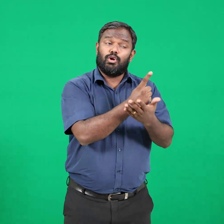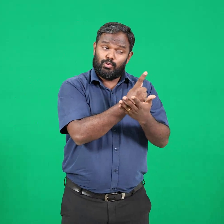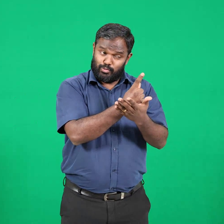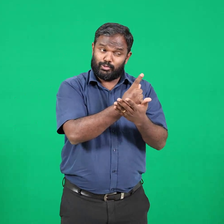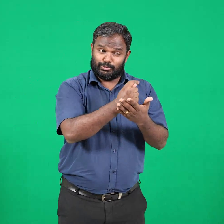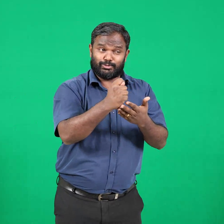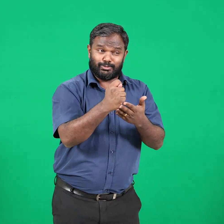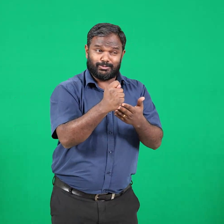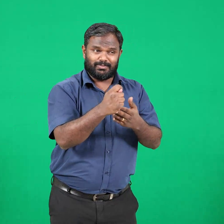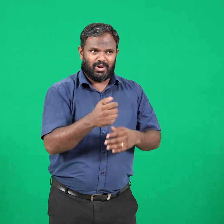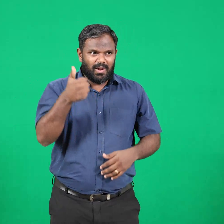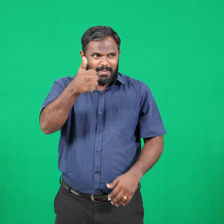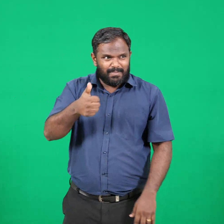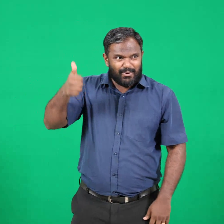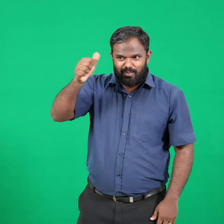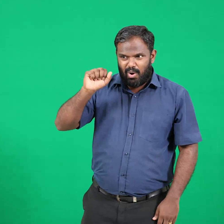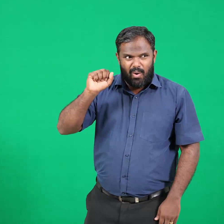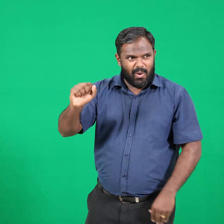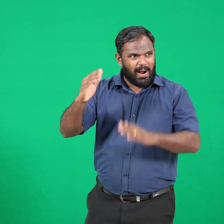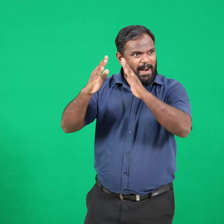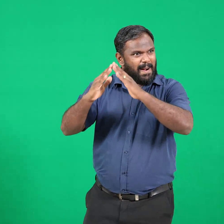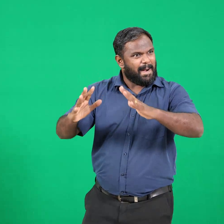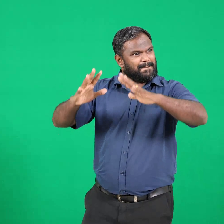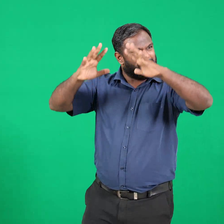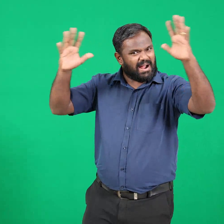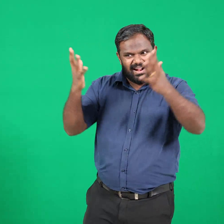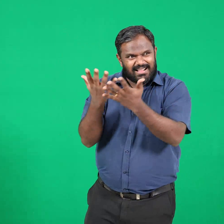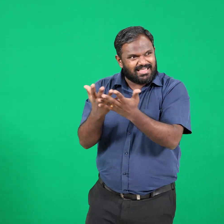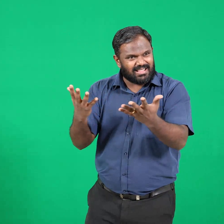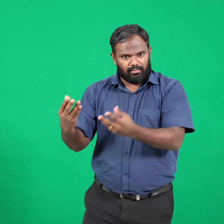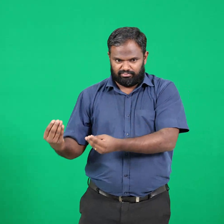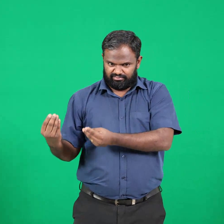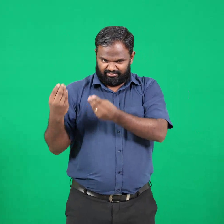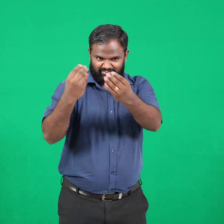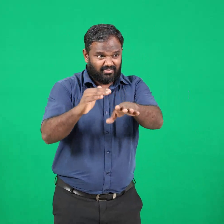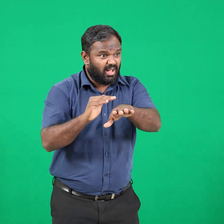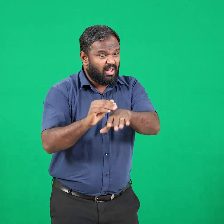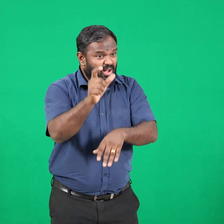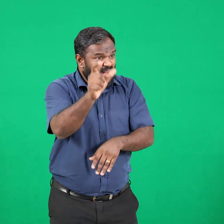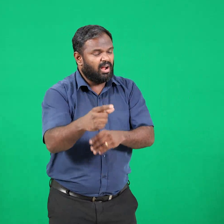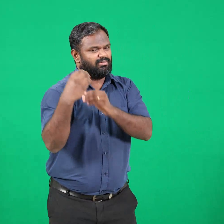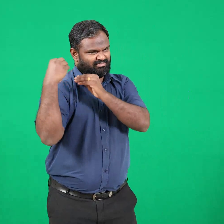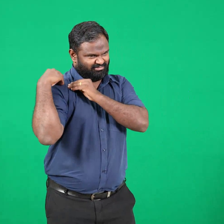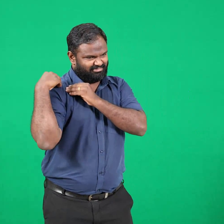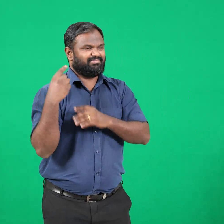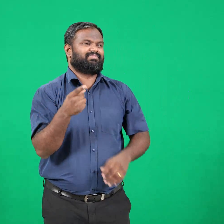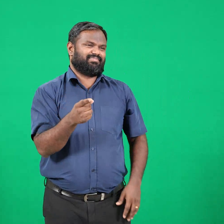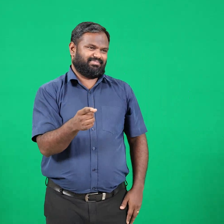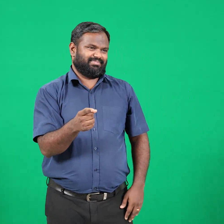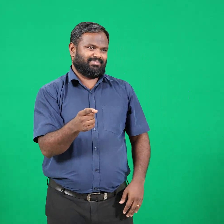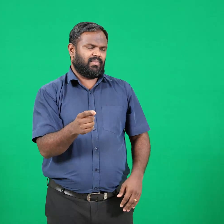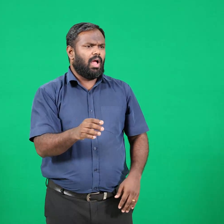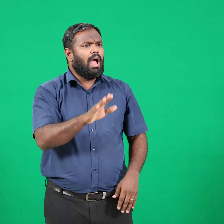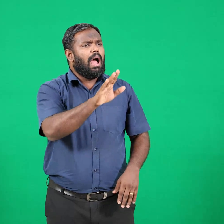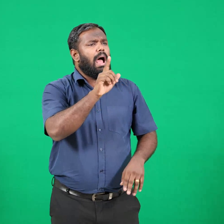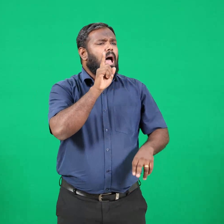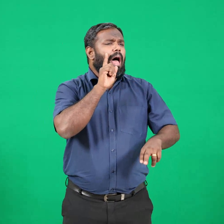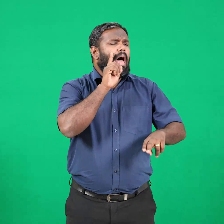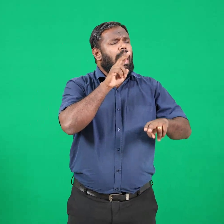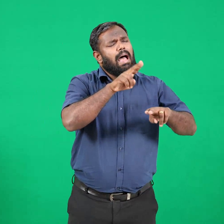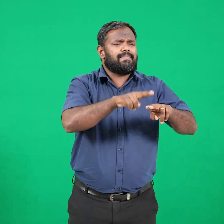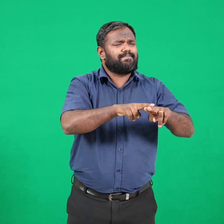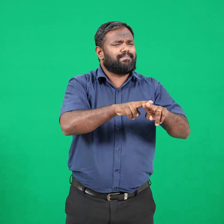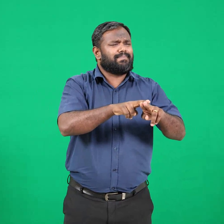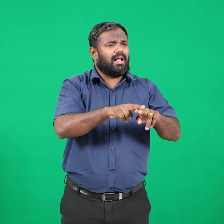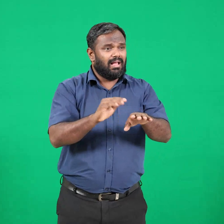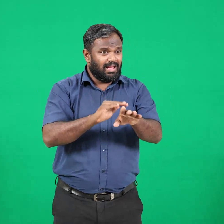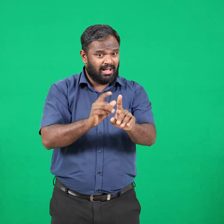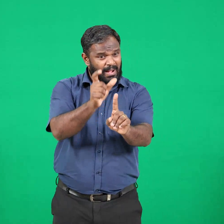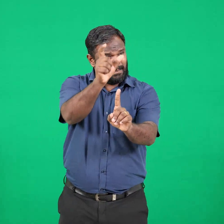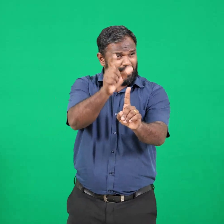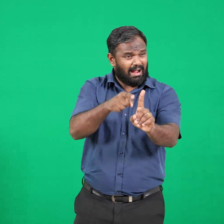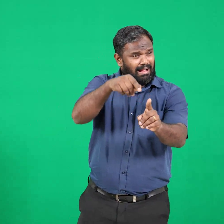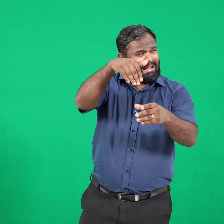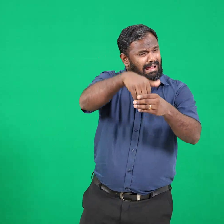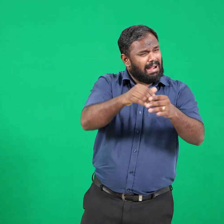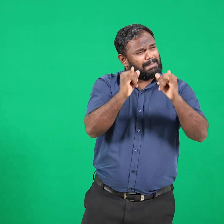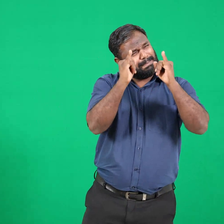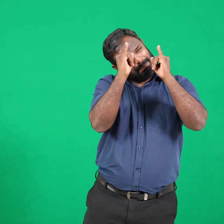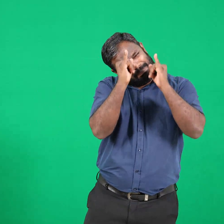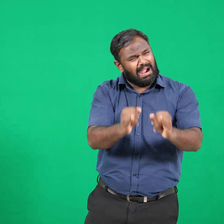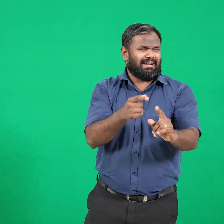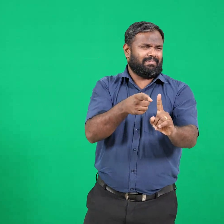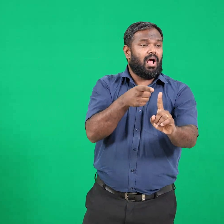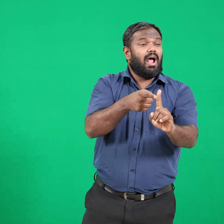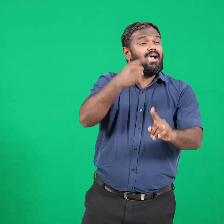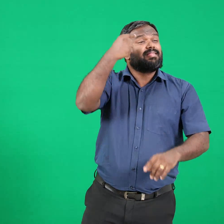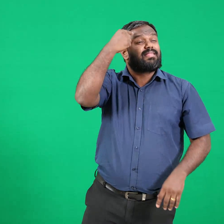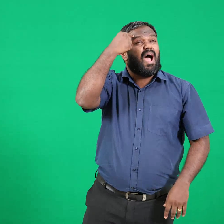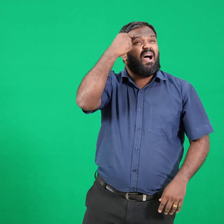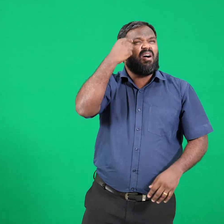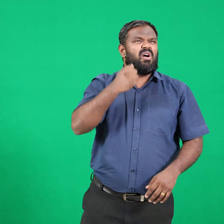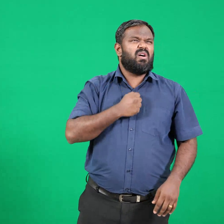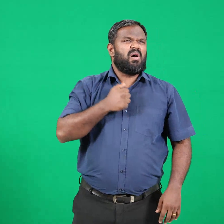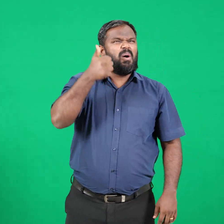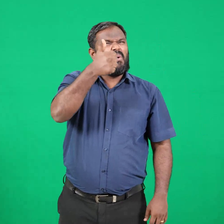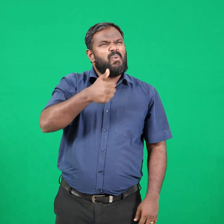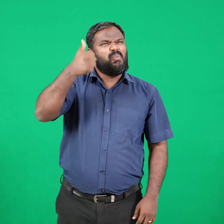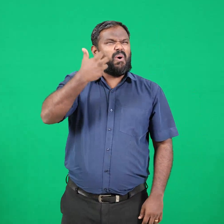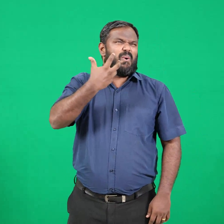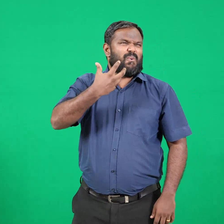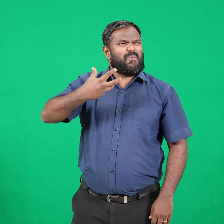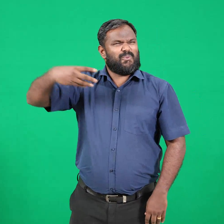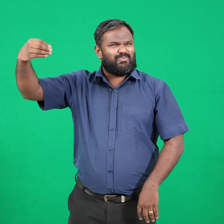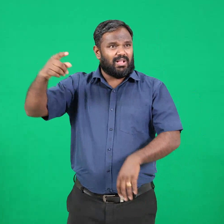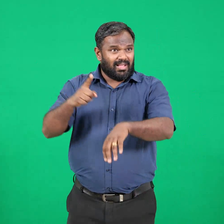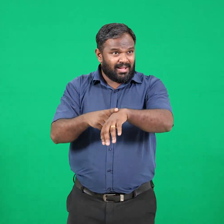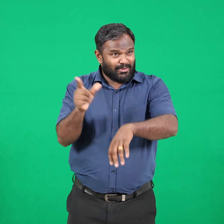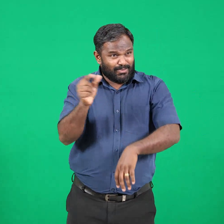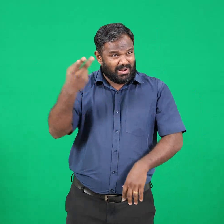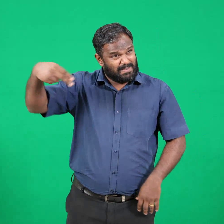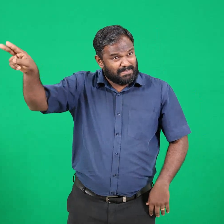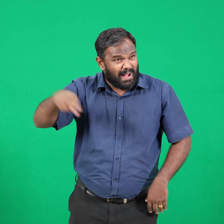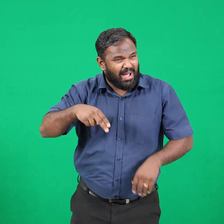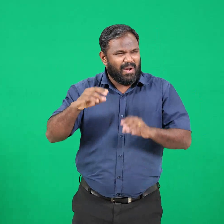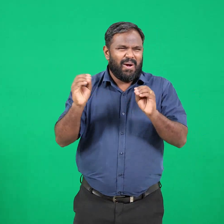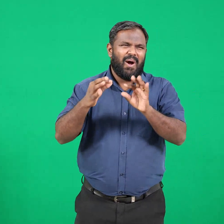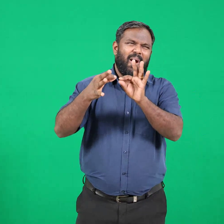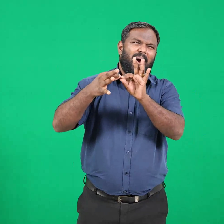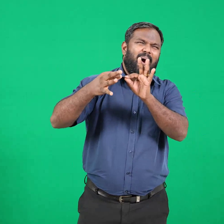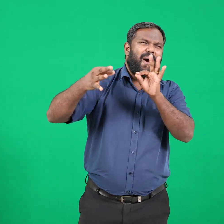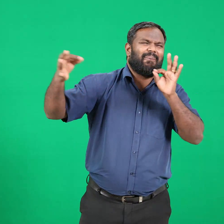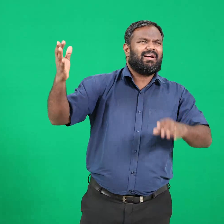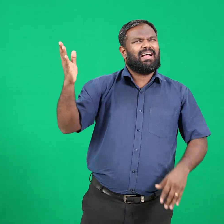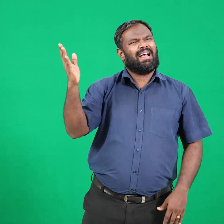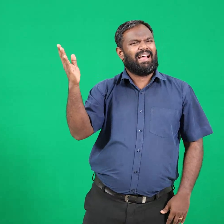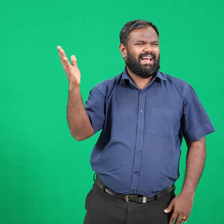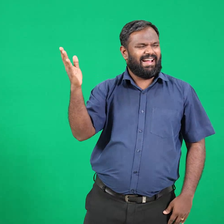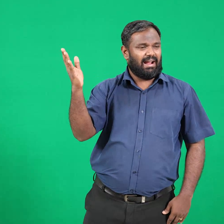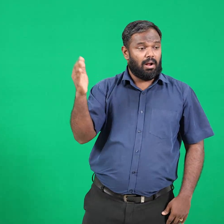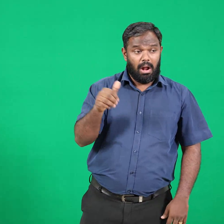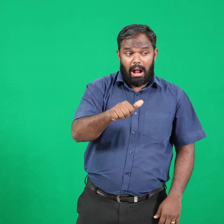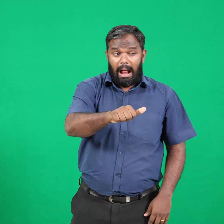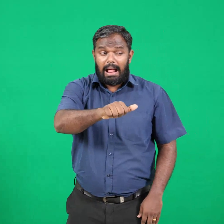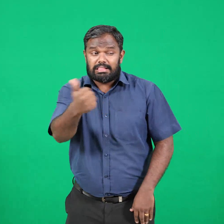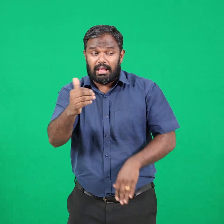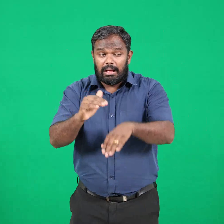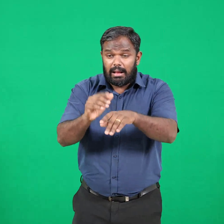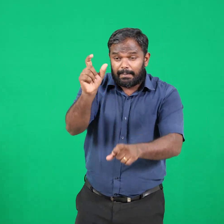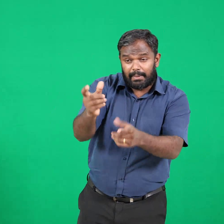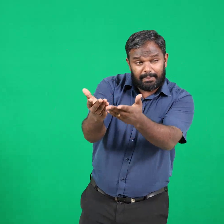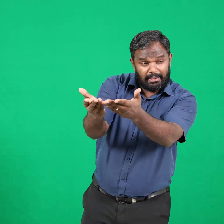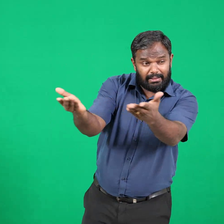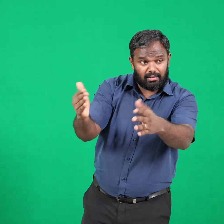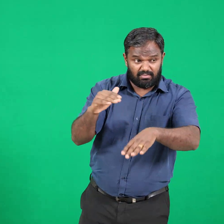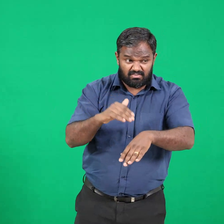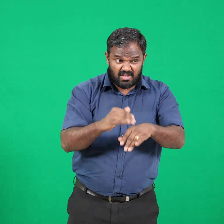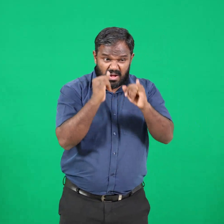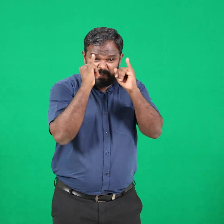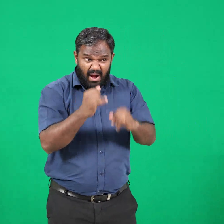And he begins to beat his fellow servants and to eat and drink with drunkards.